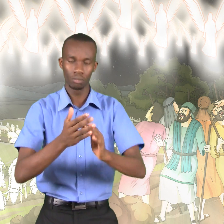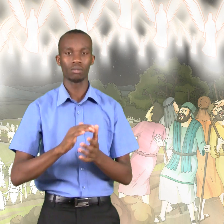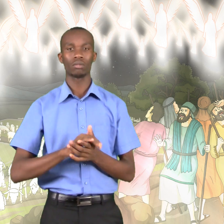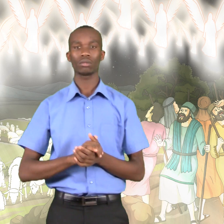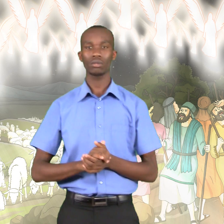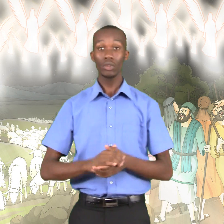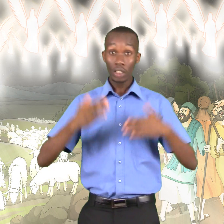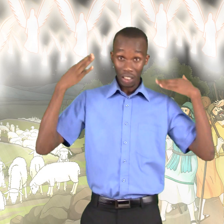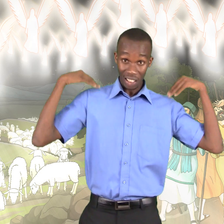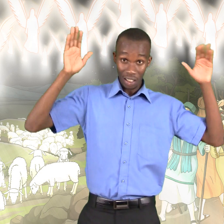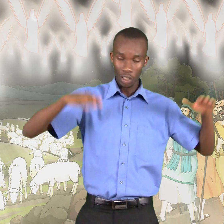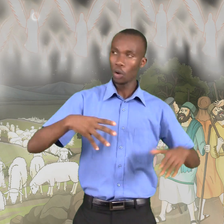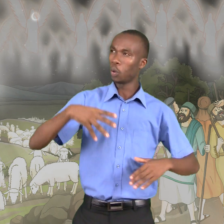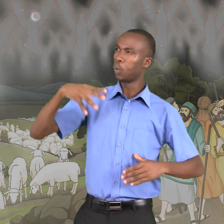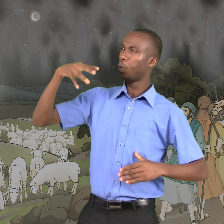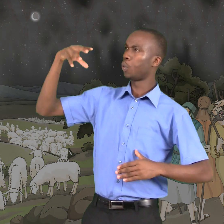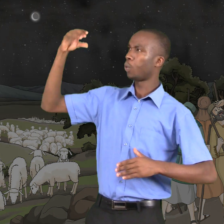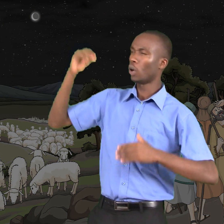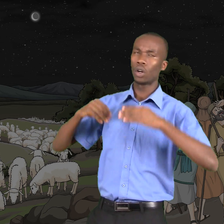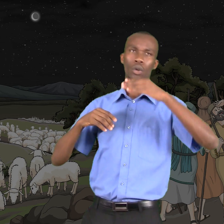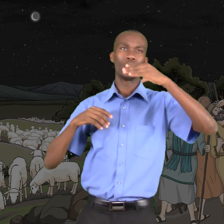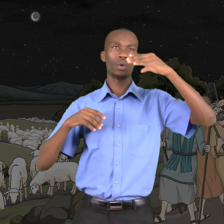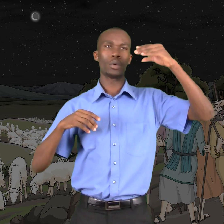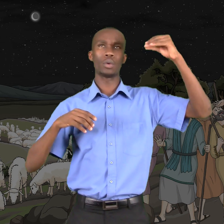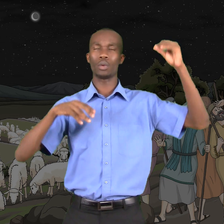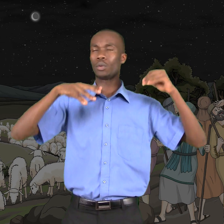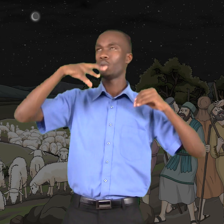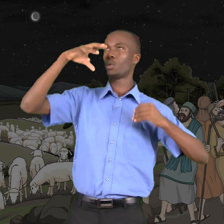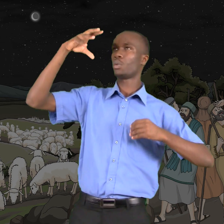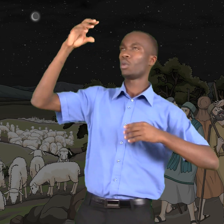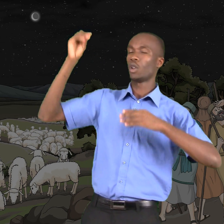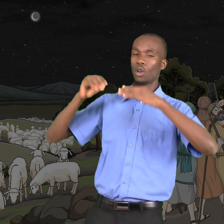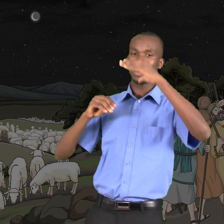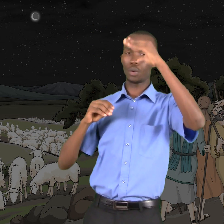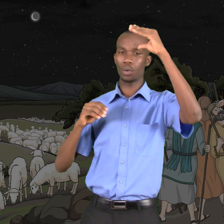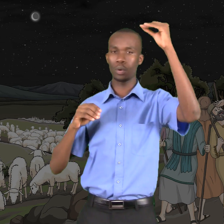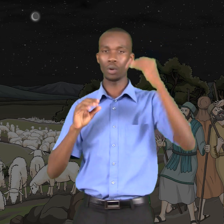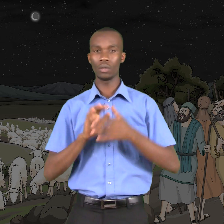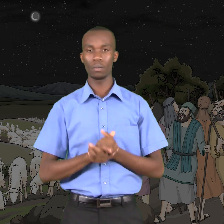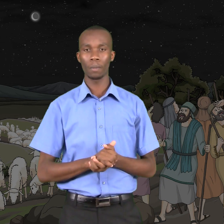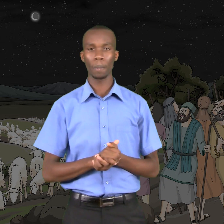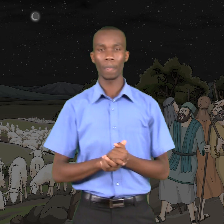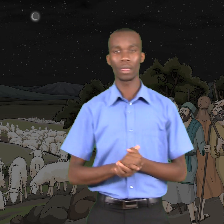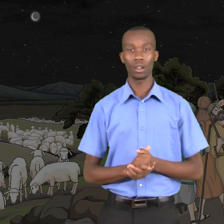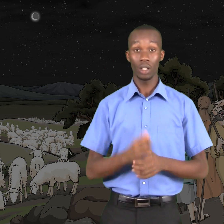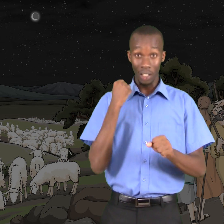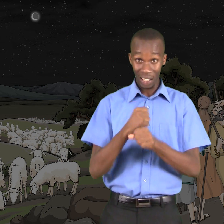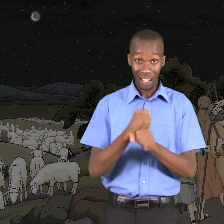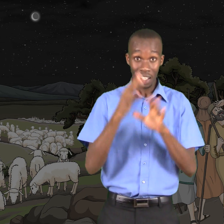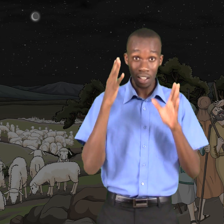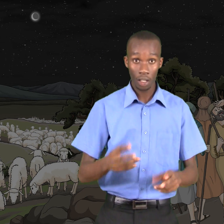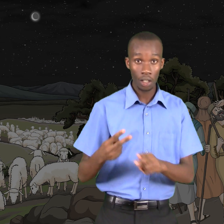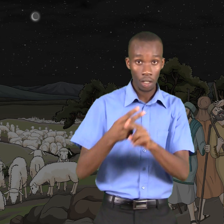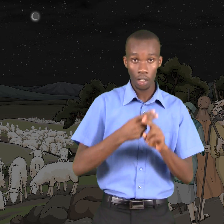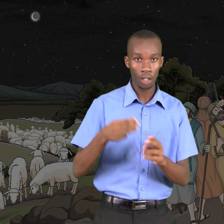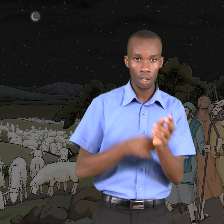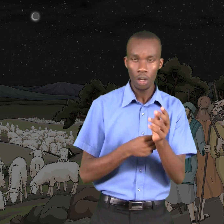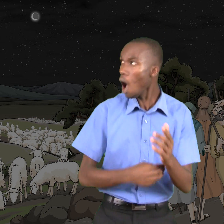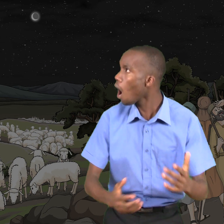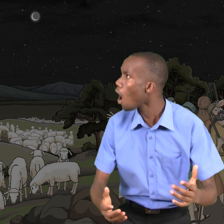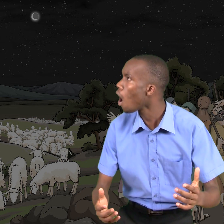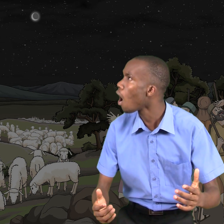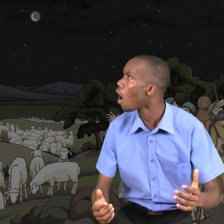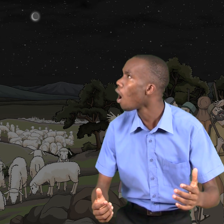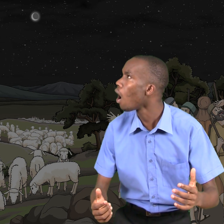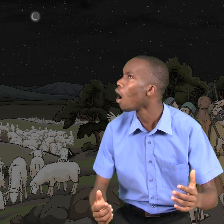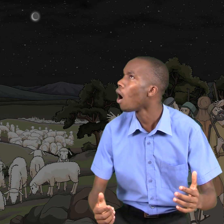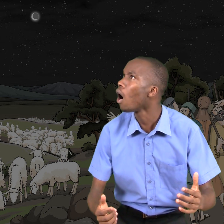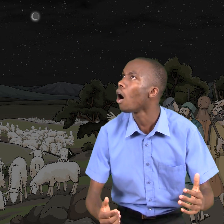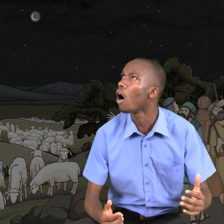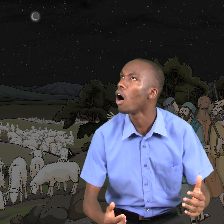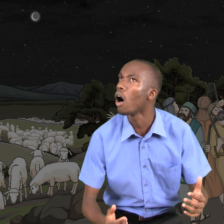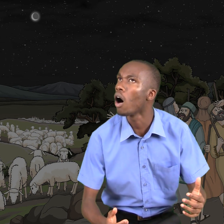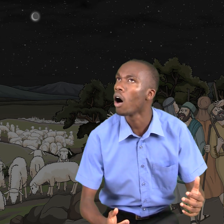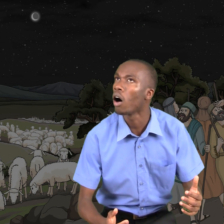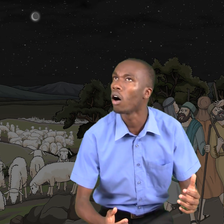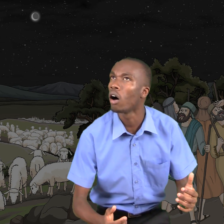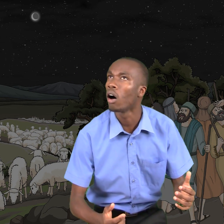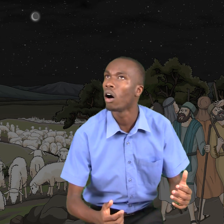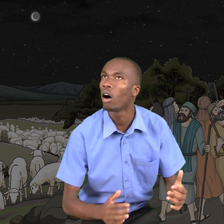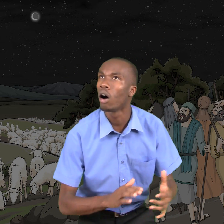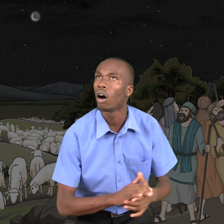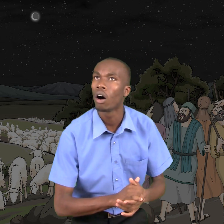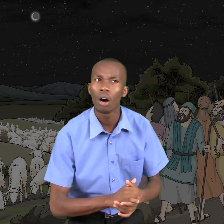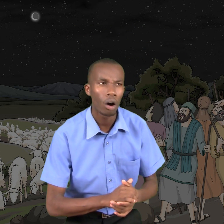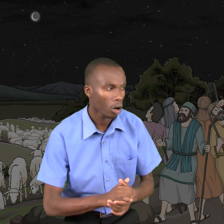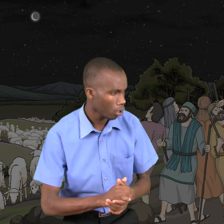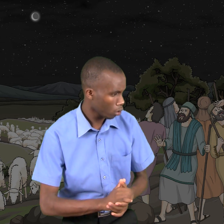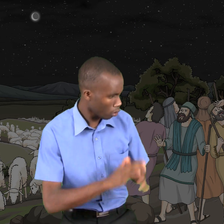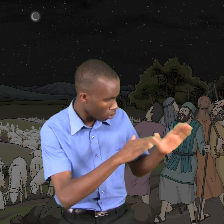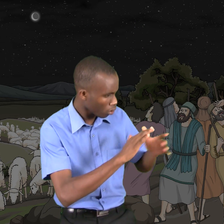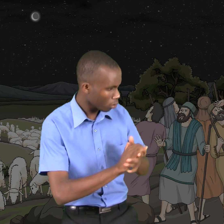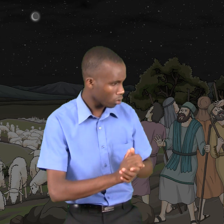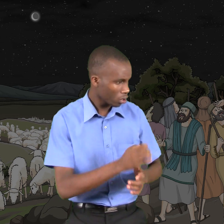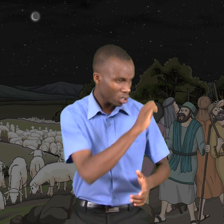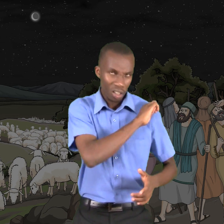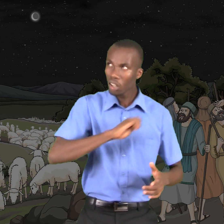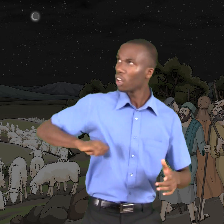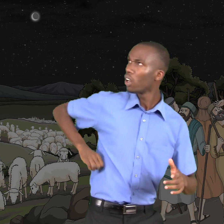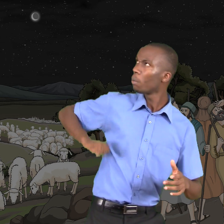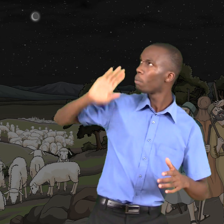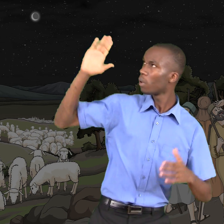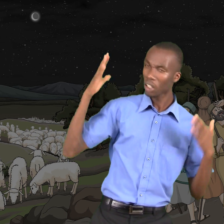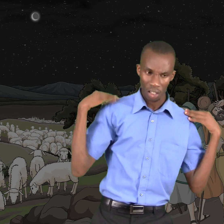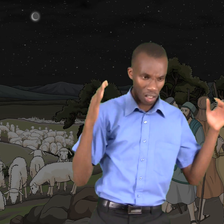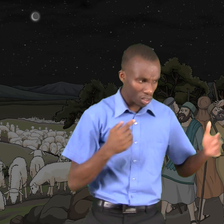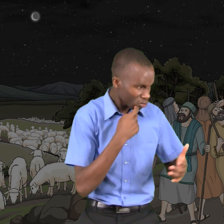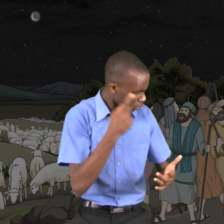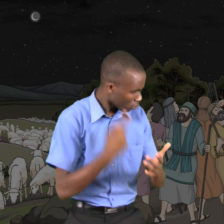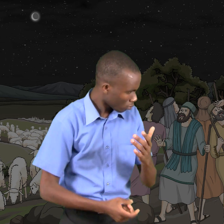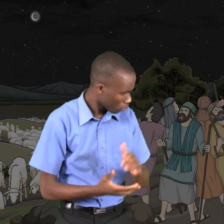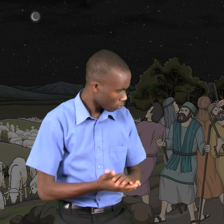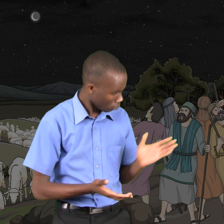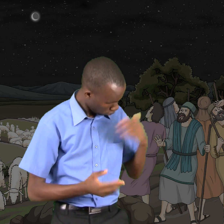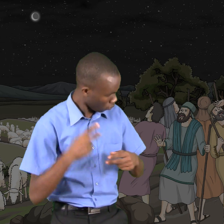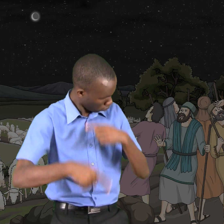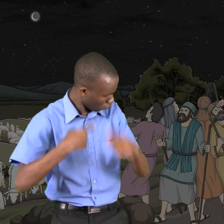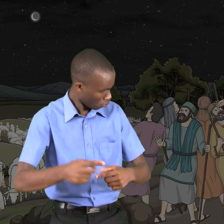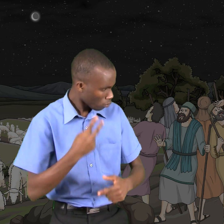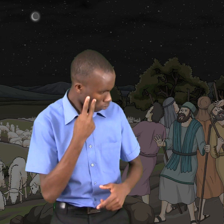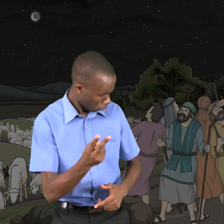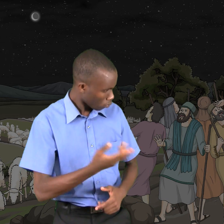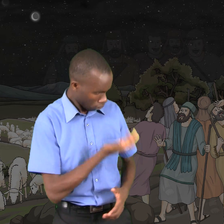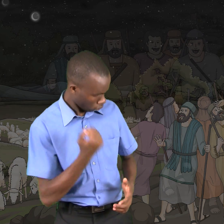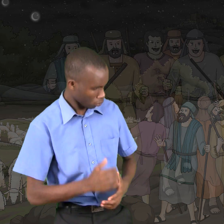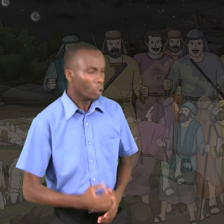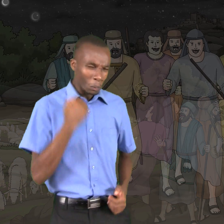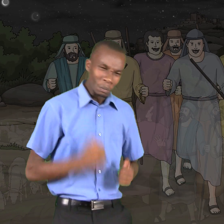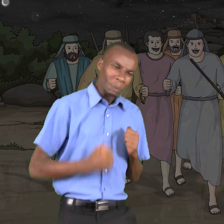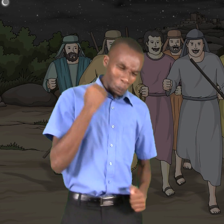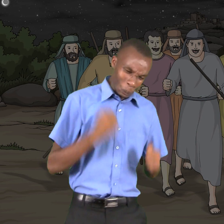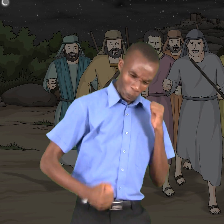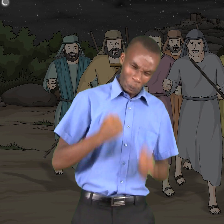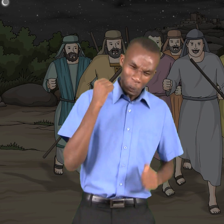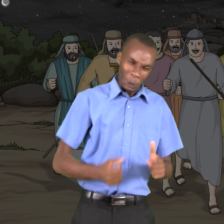When the angels had left them and gone into heaven, the shepherds said to one another, “Let us go to Bethlehem and see this thing that has happened, which the Lord has made known to us.”